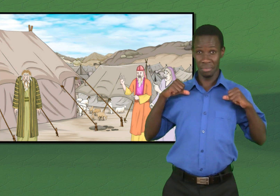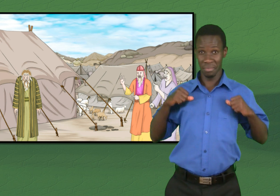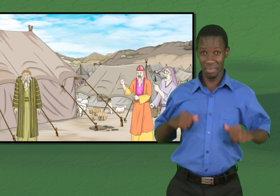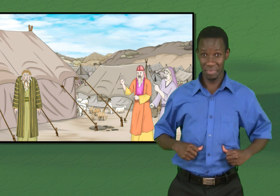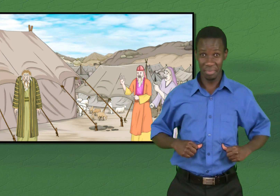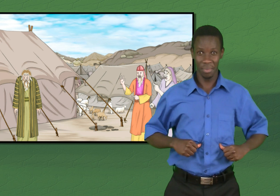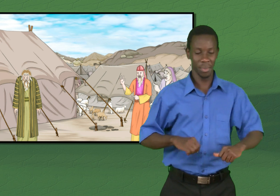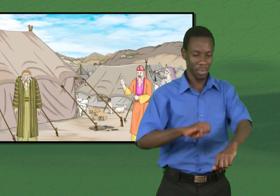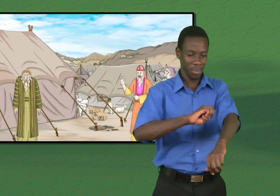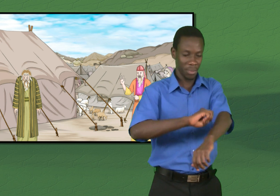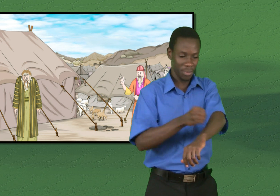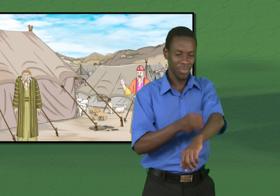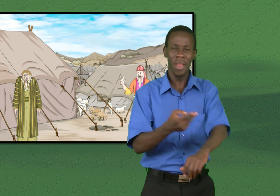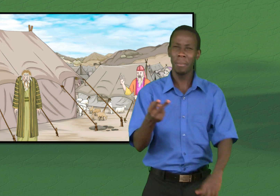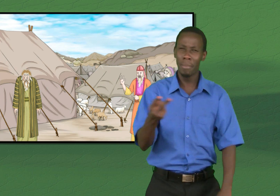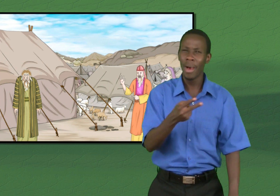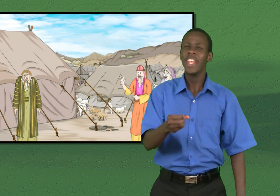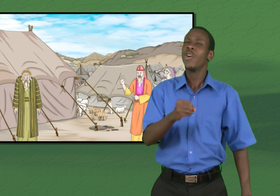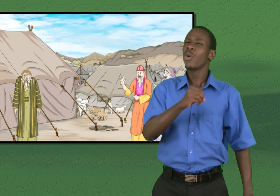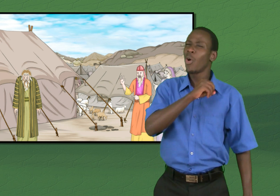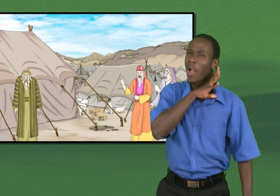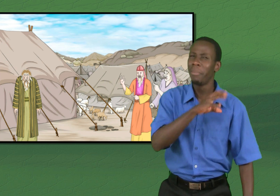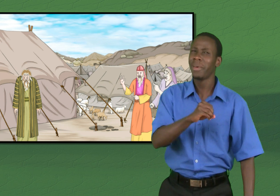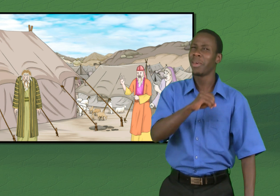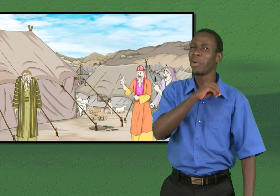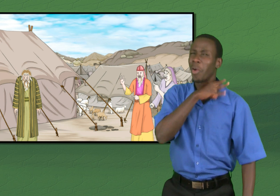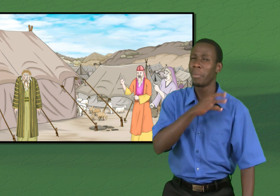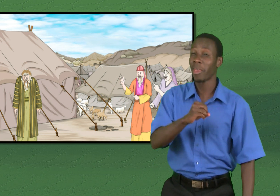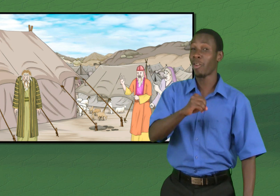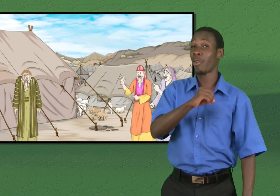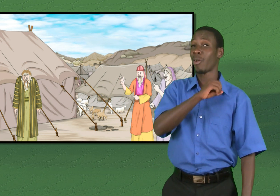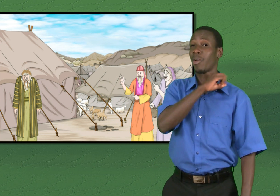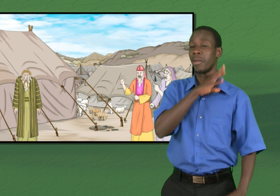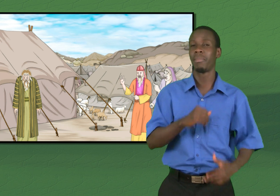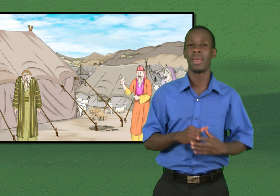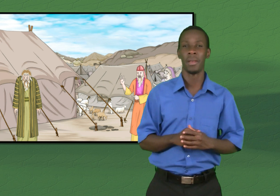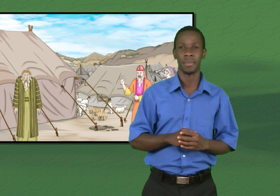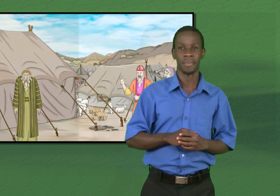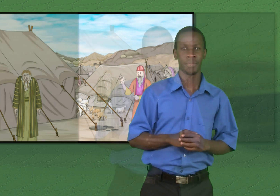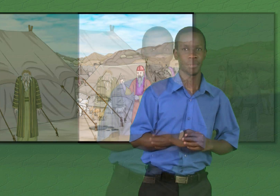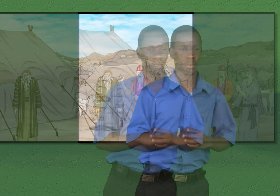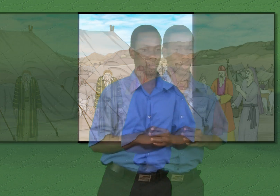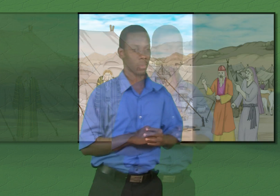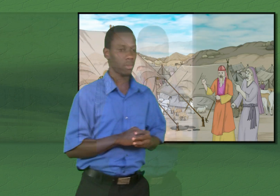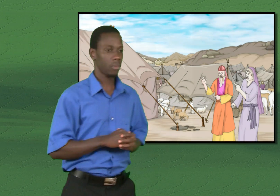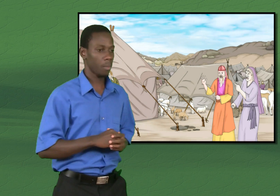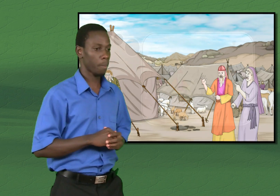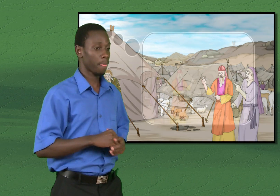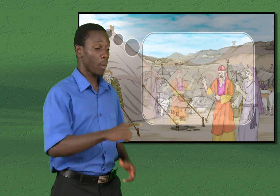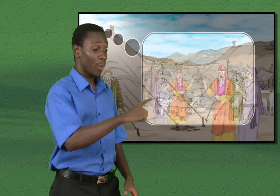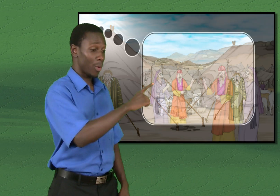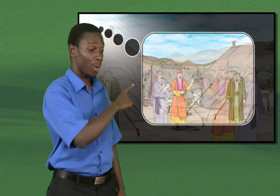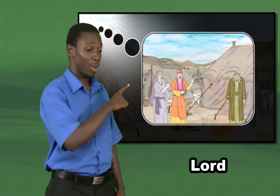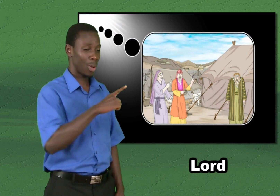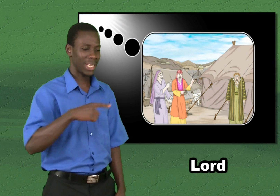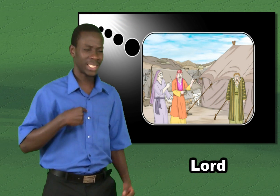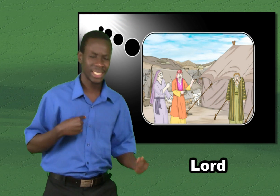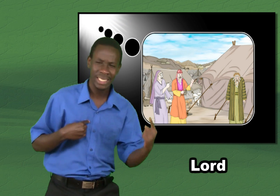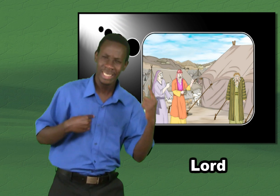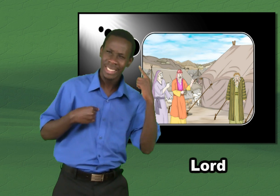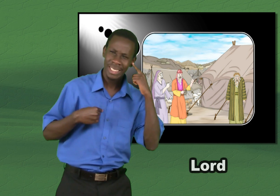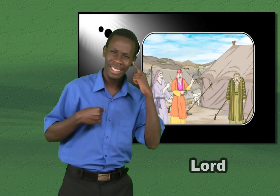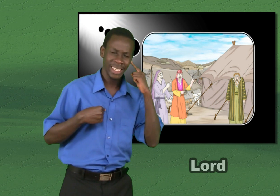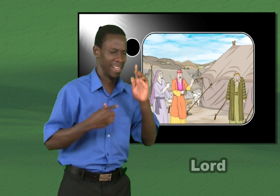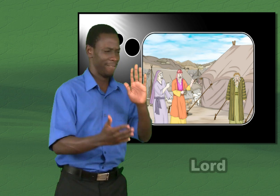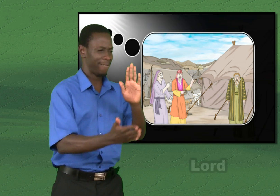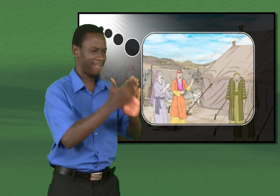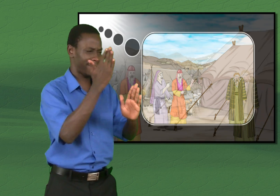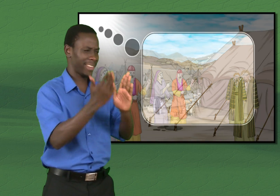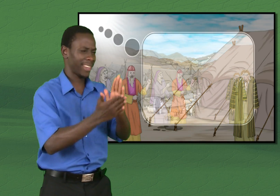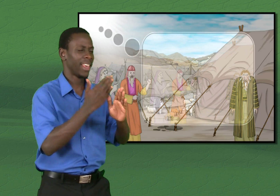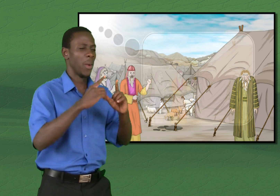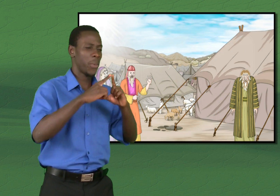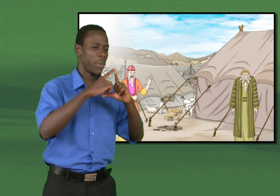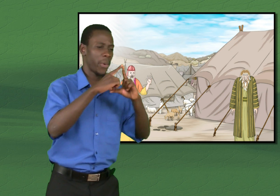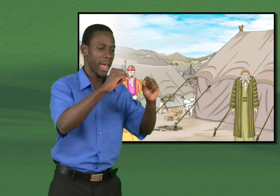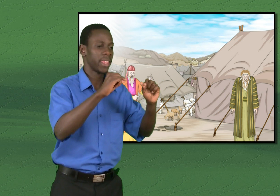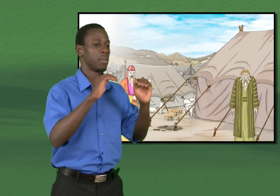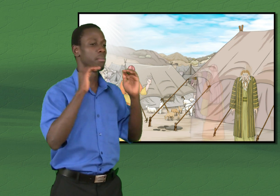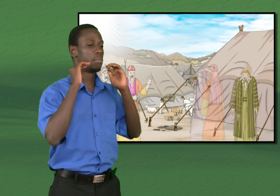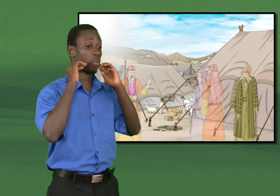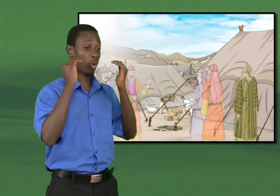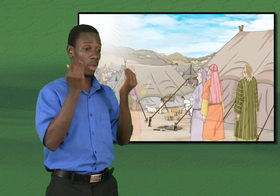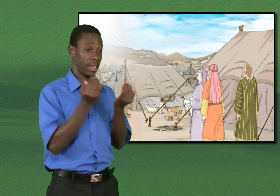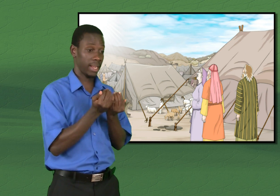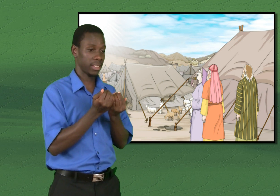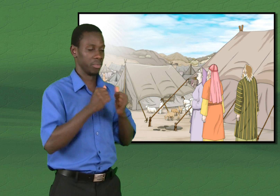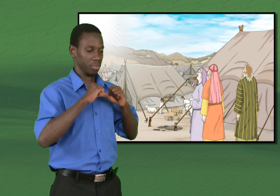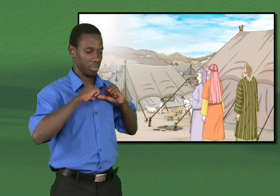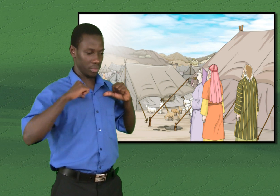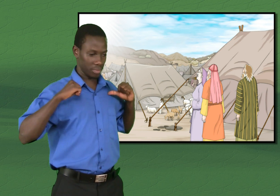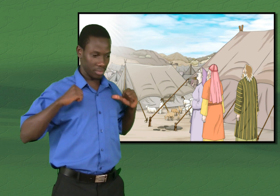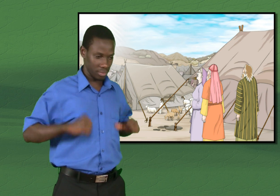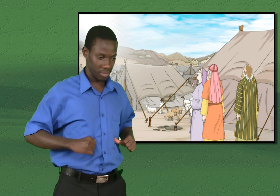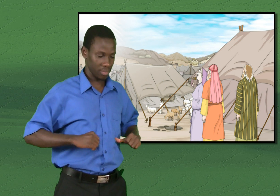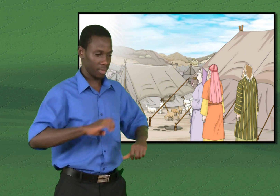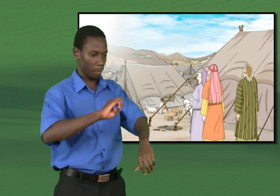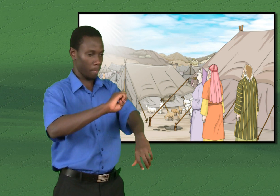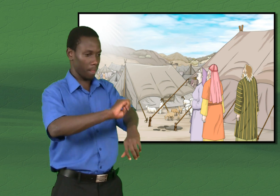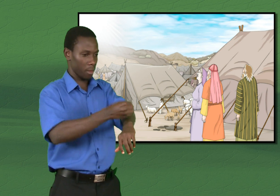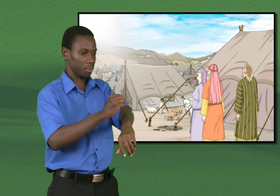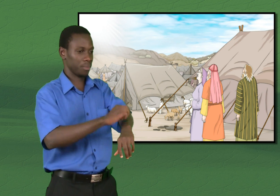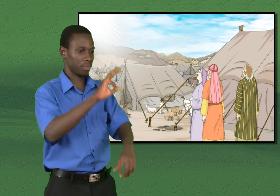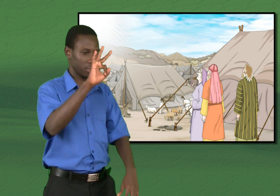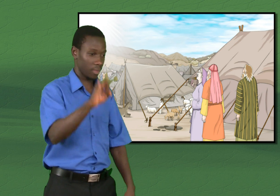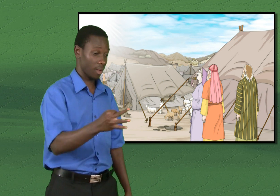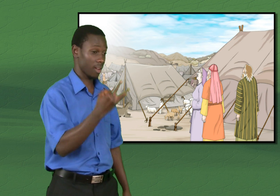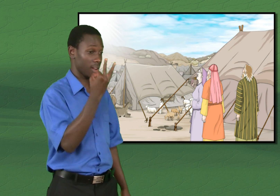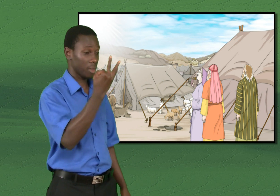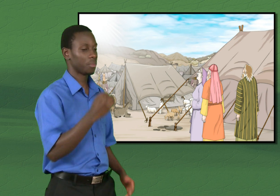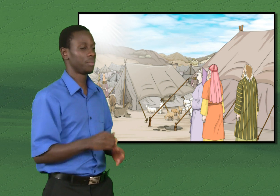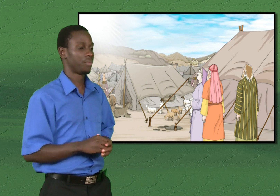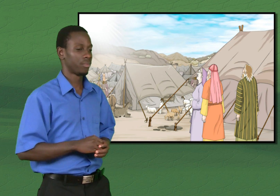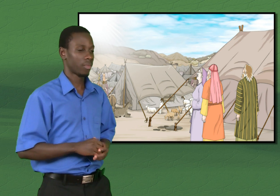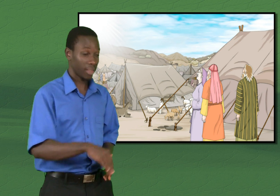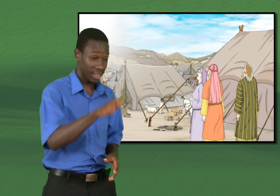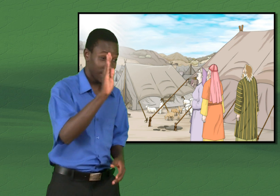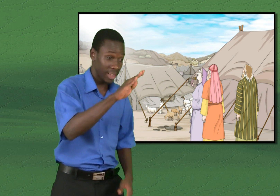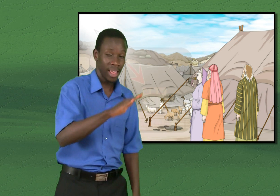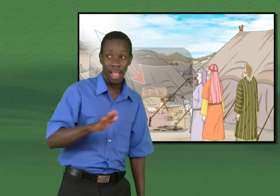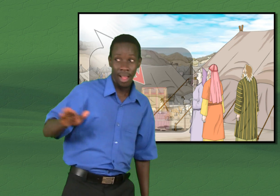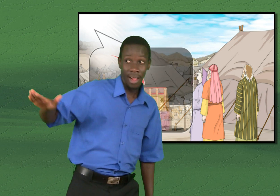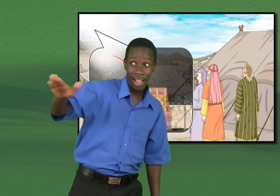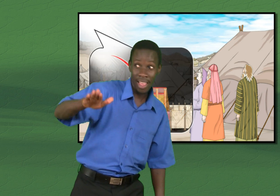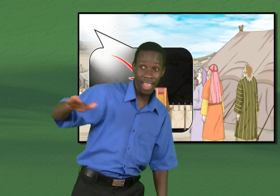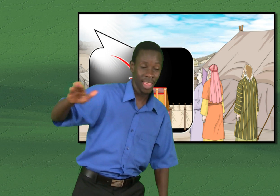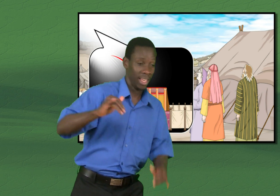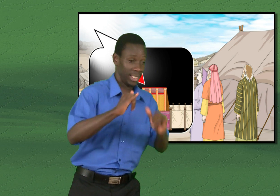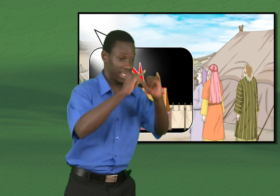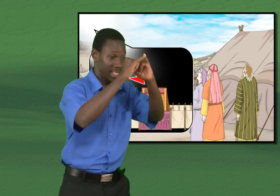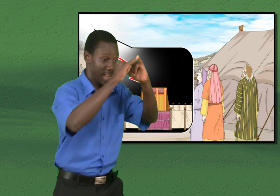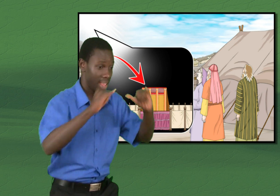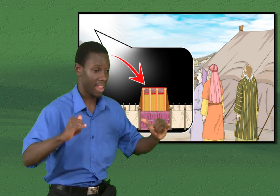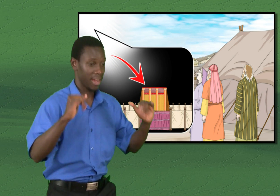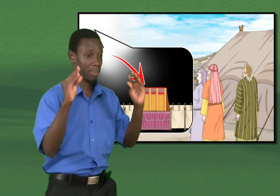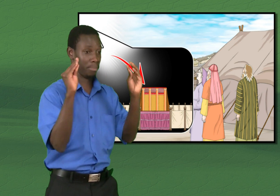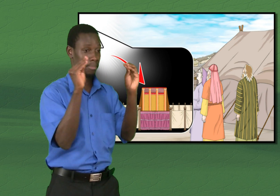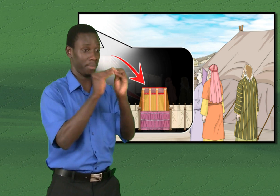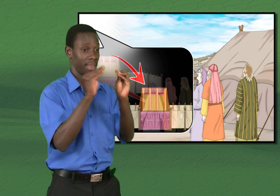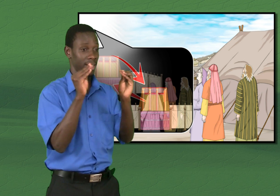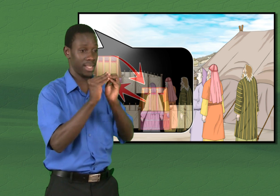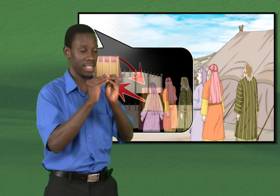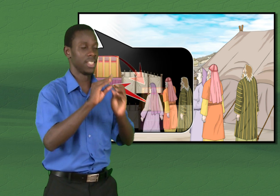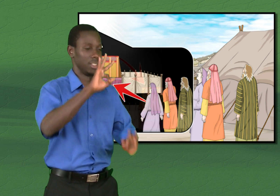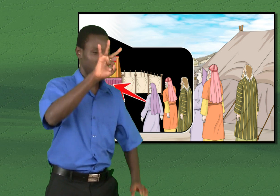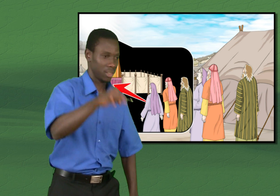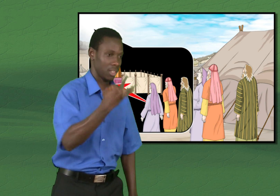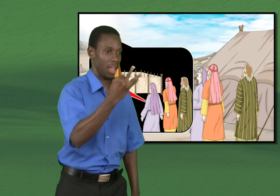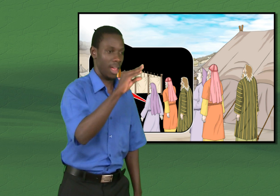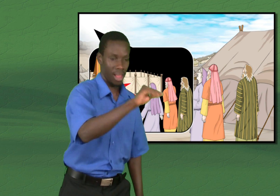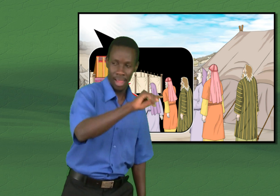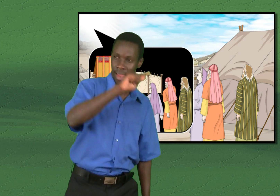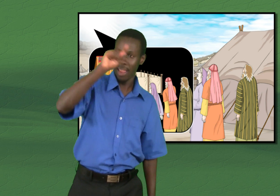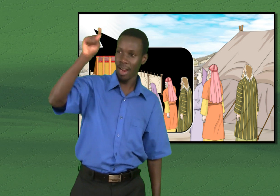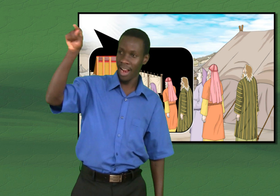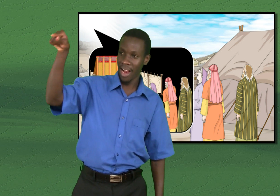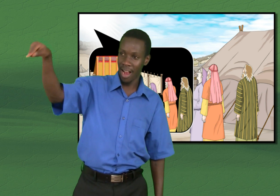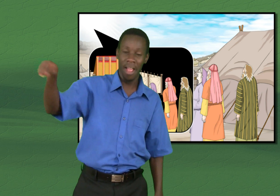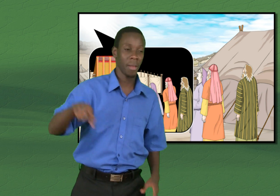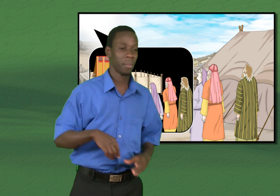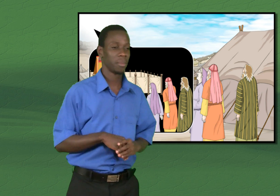Now Moses was a very humble man, more so than any man on the face of the earth.